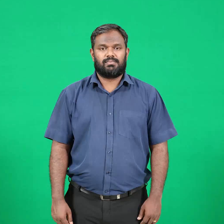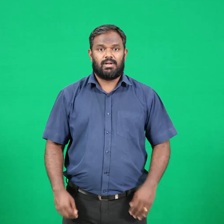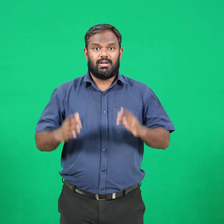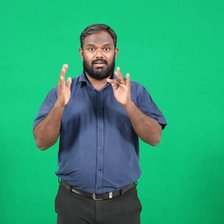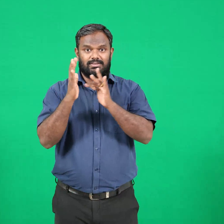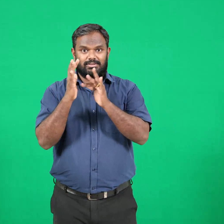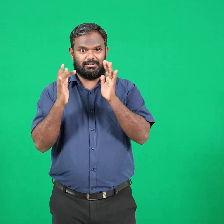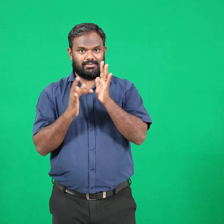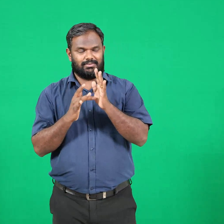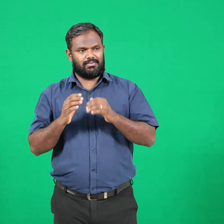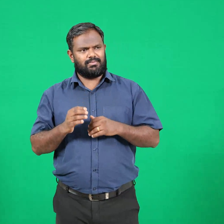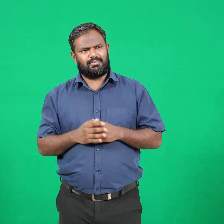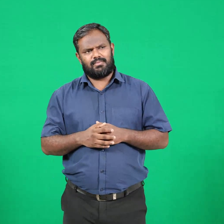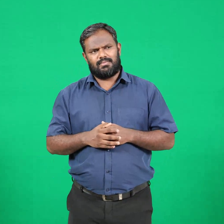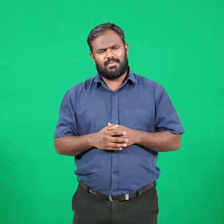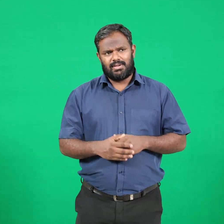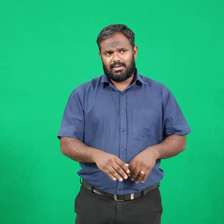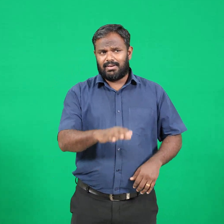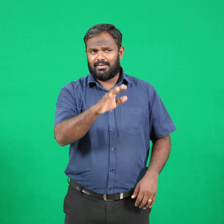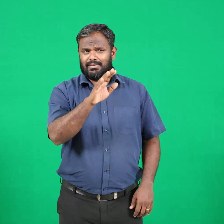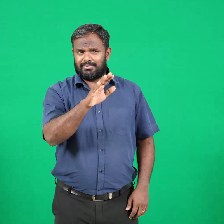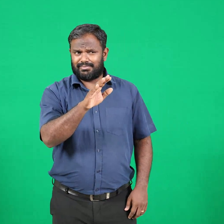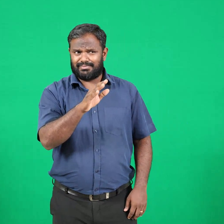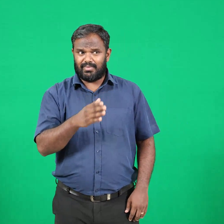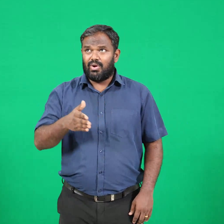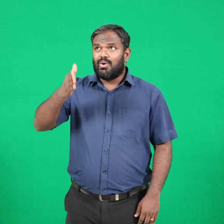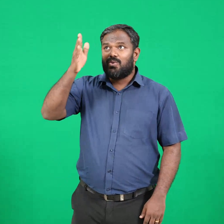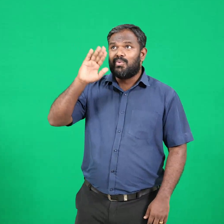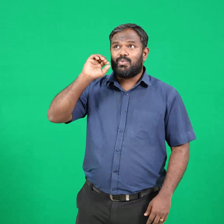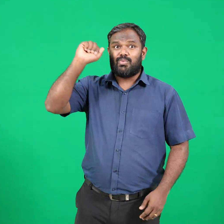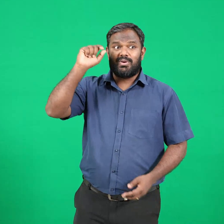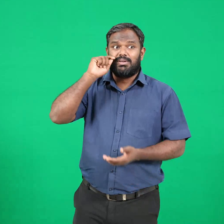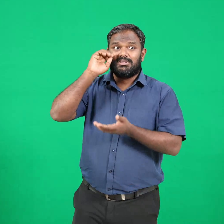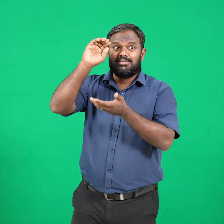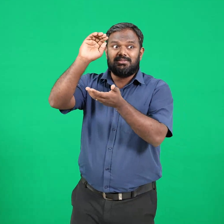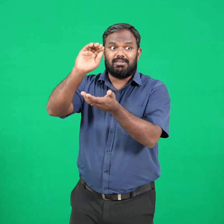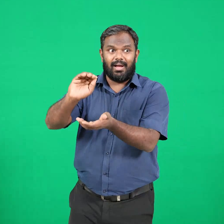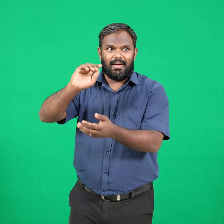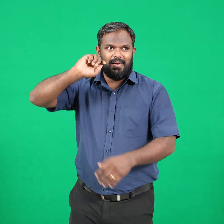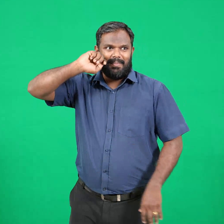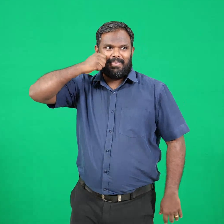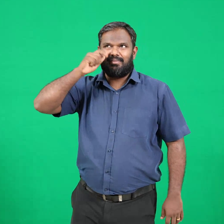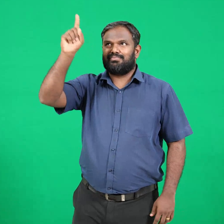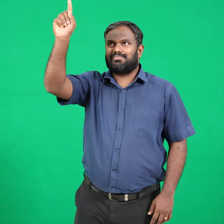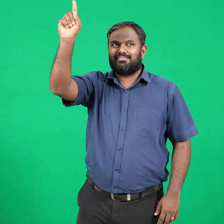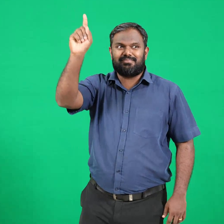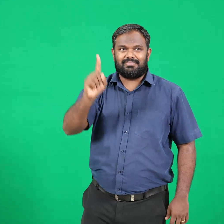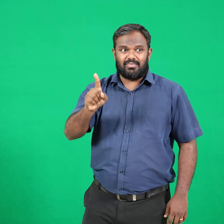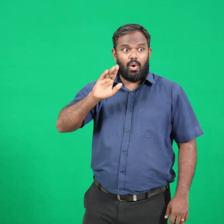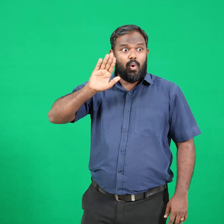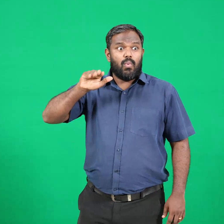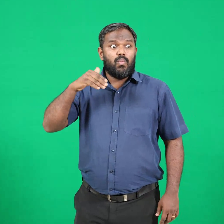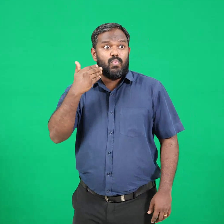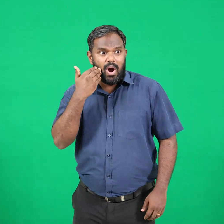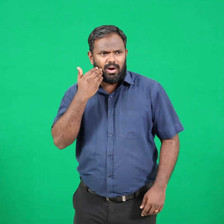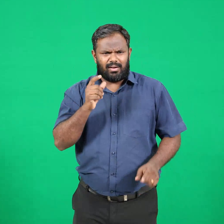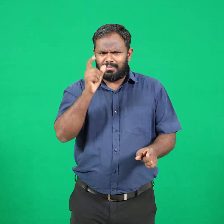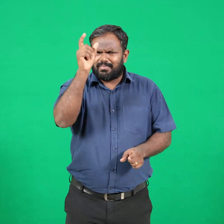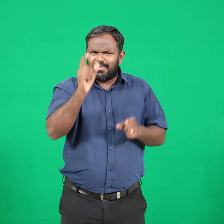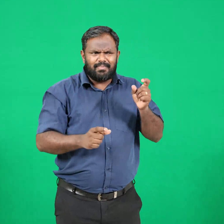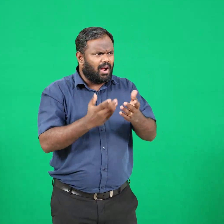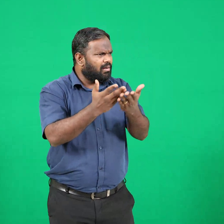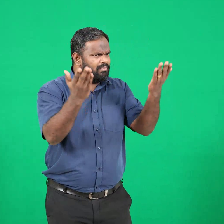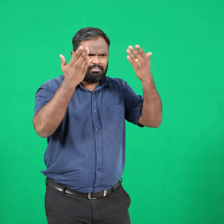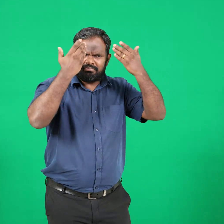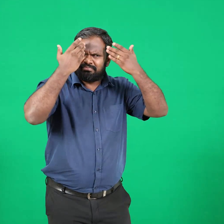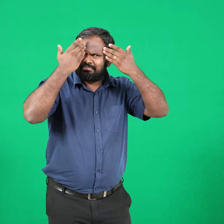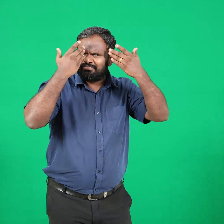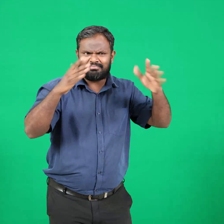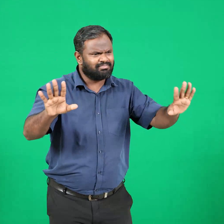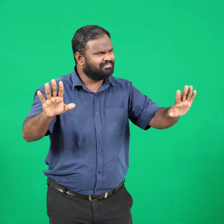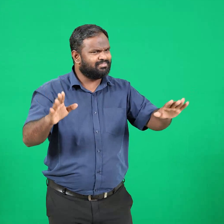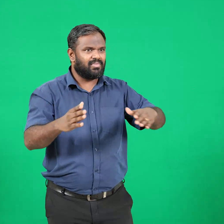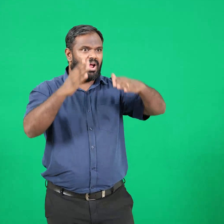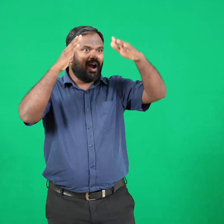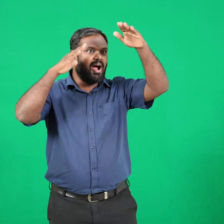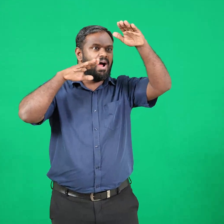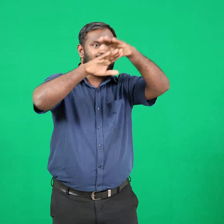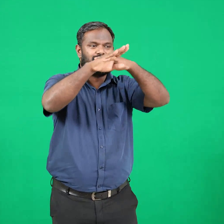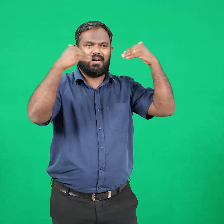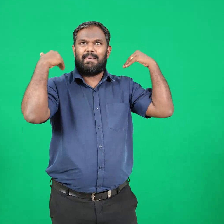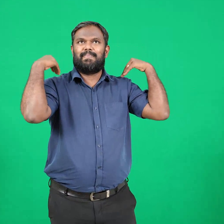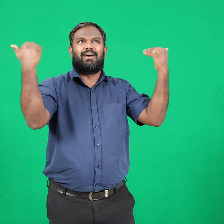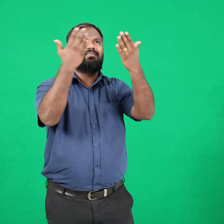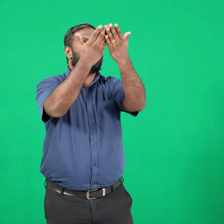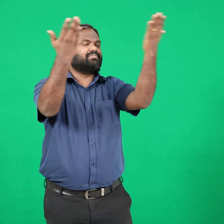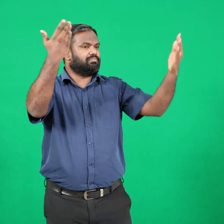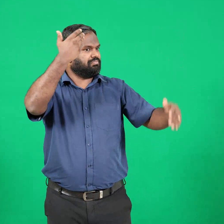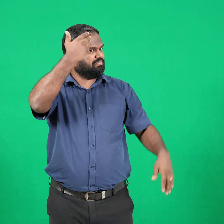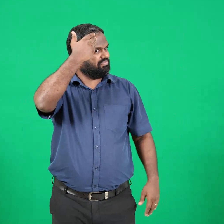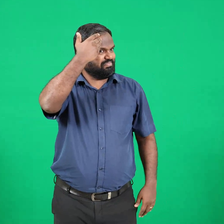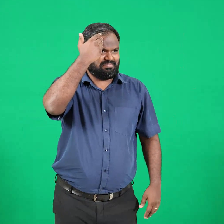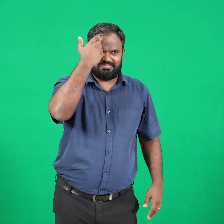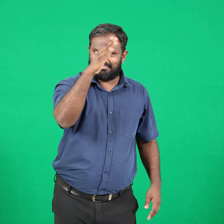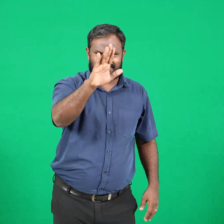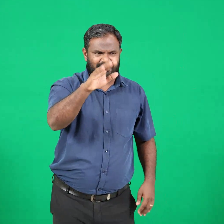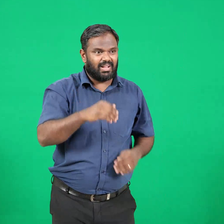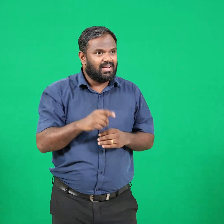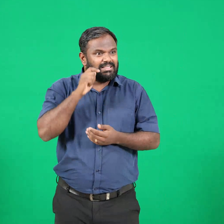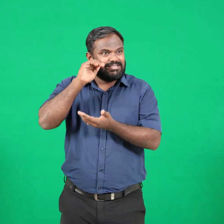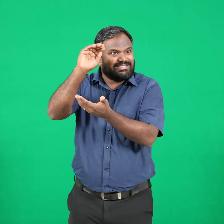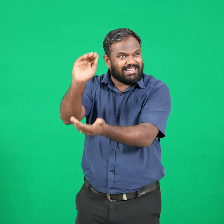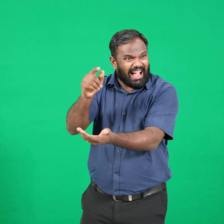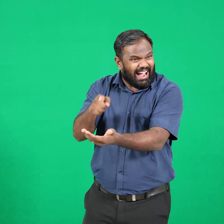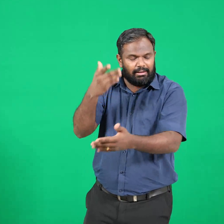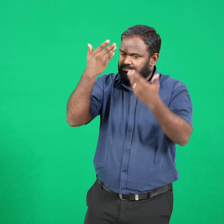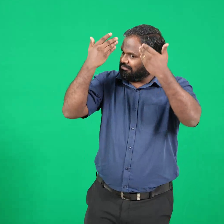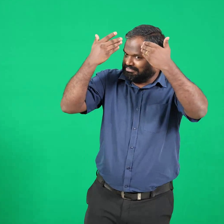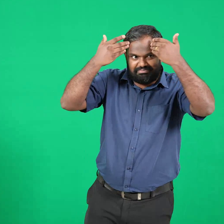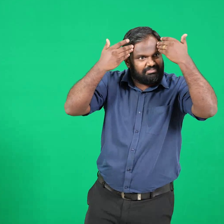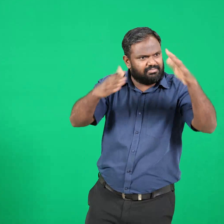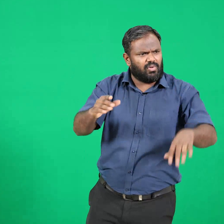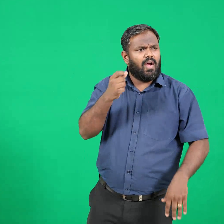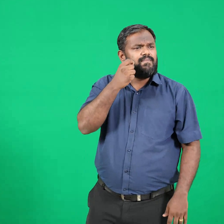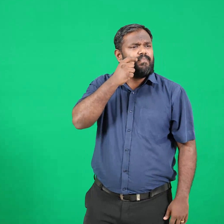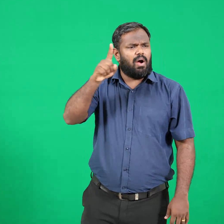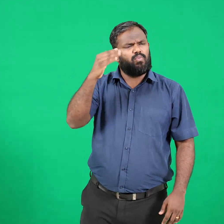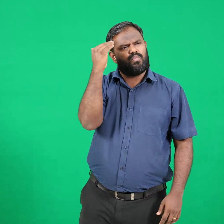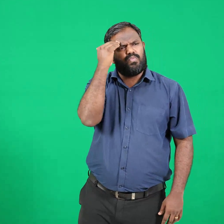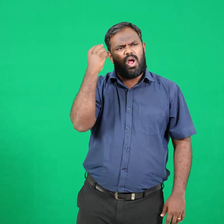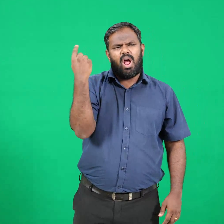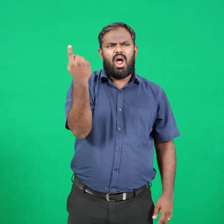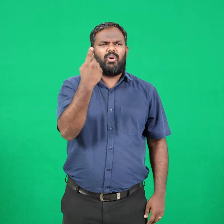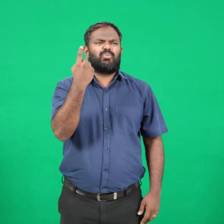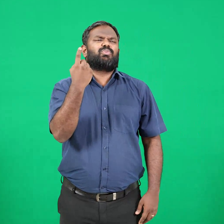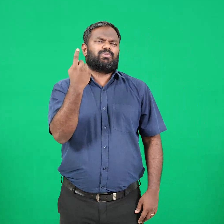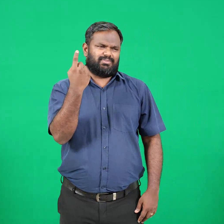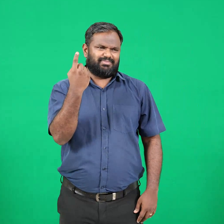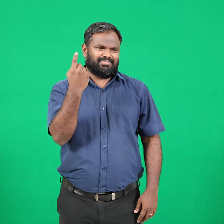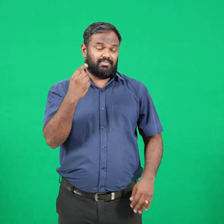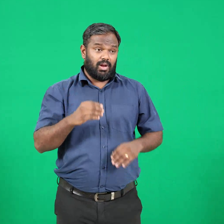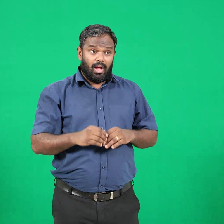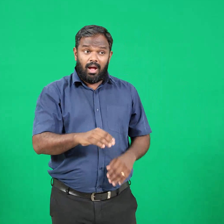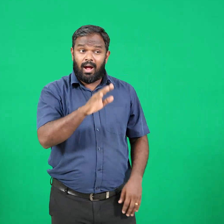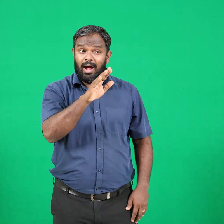No one knows about that day or hour, not even the angels in heaven, nor the Son, but only the Father.